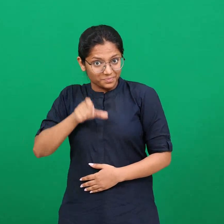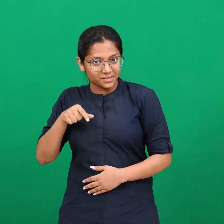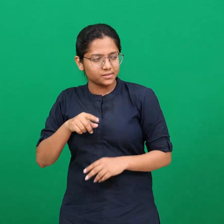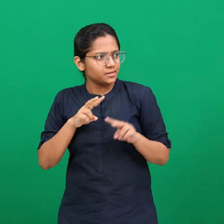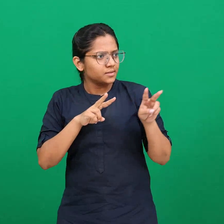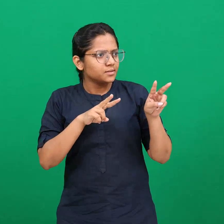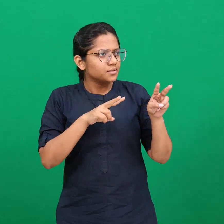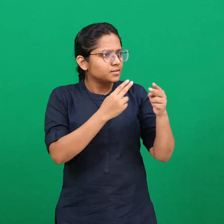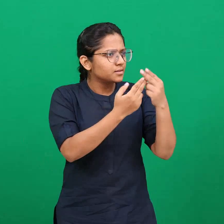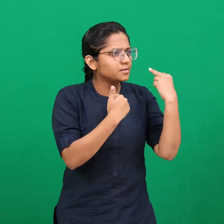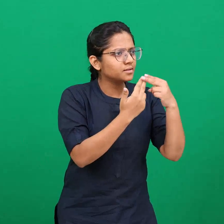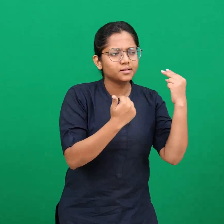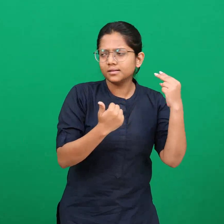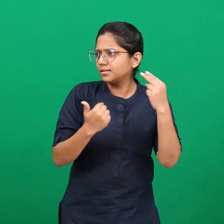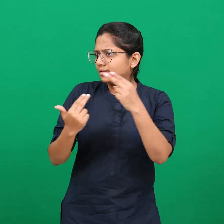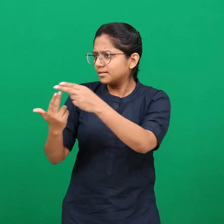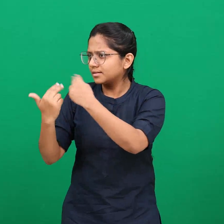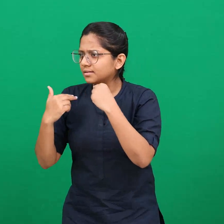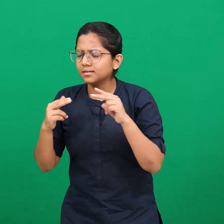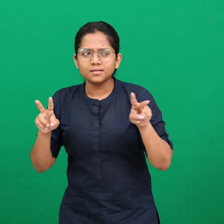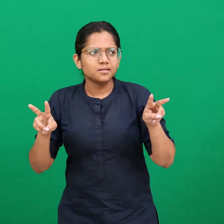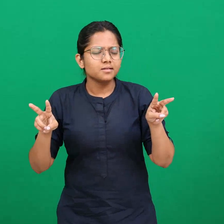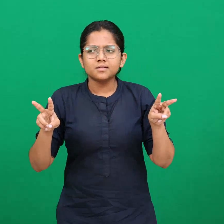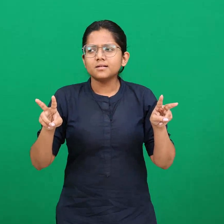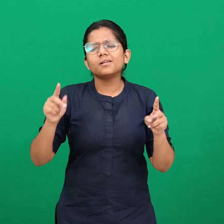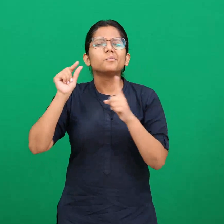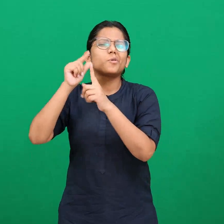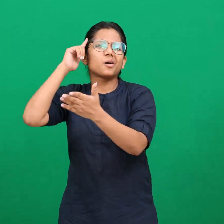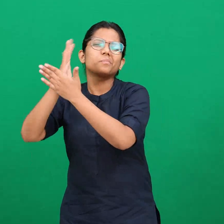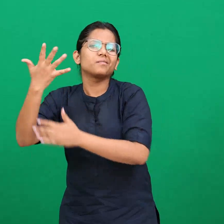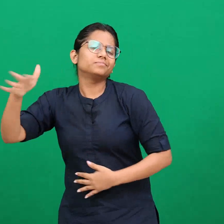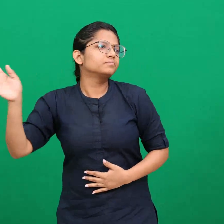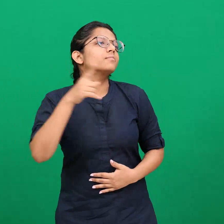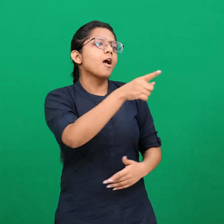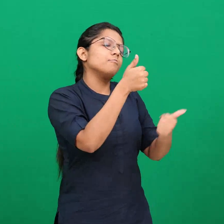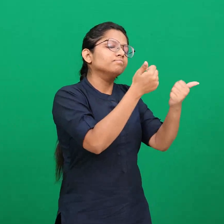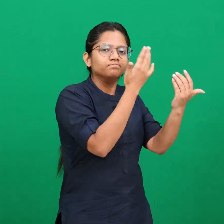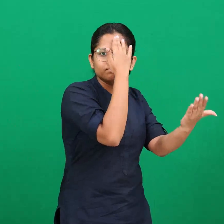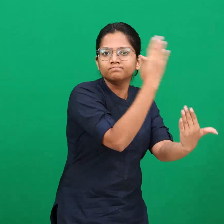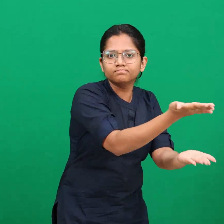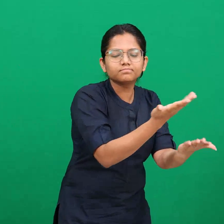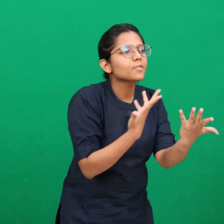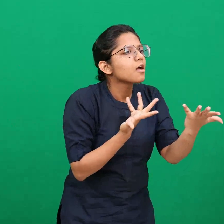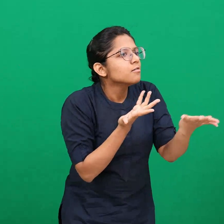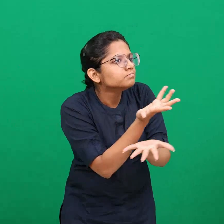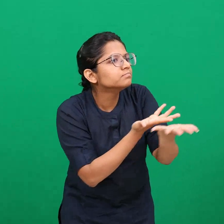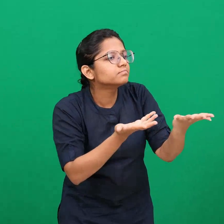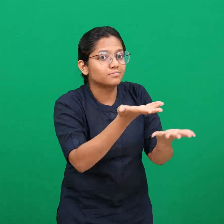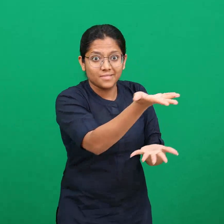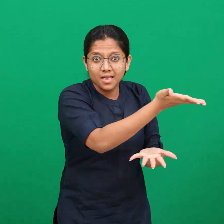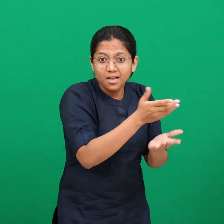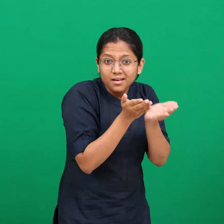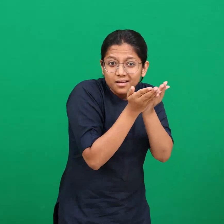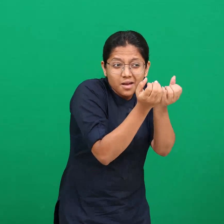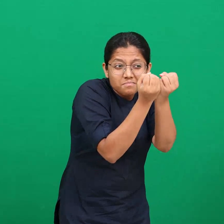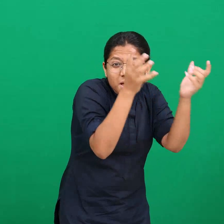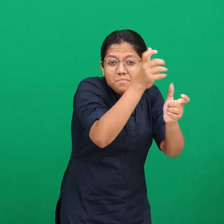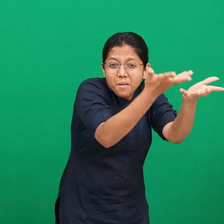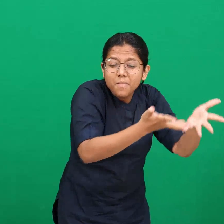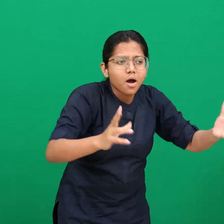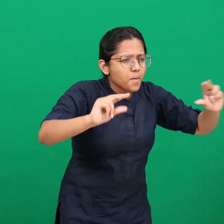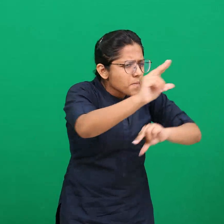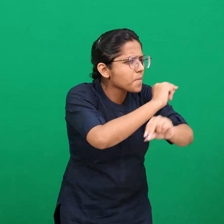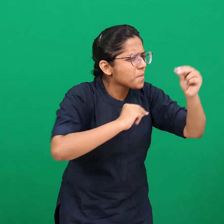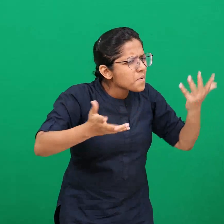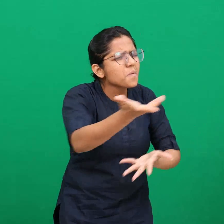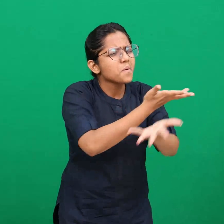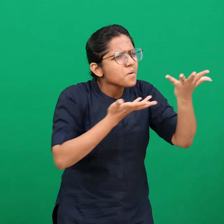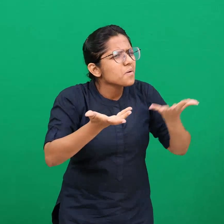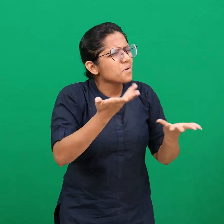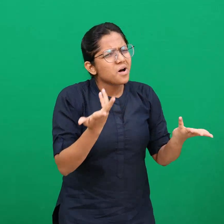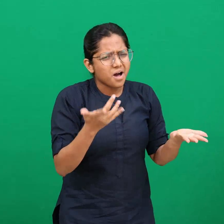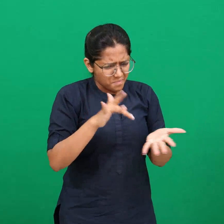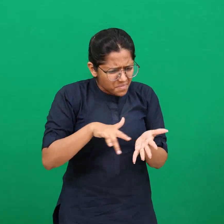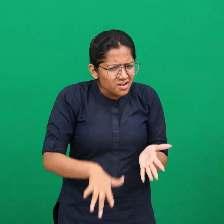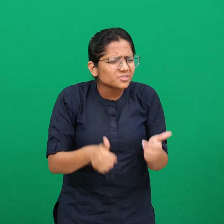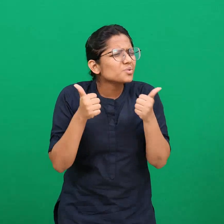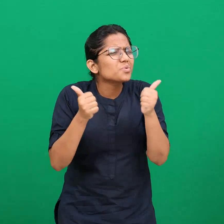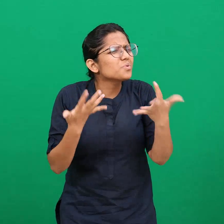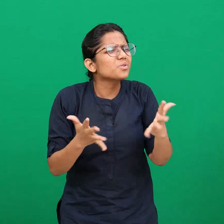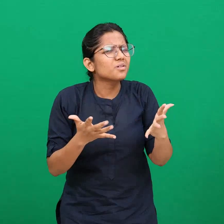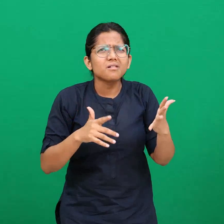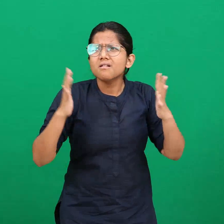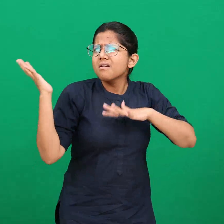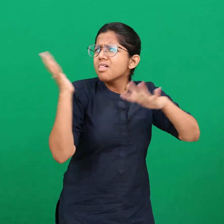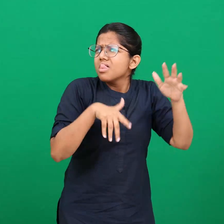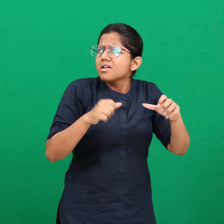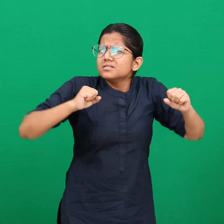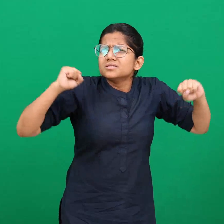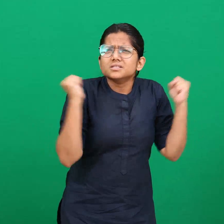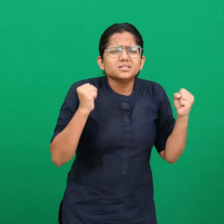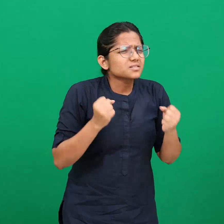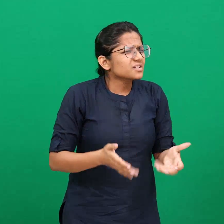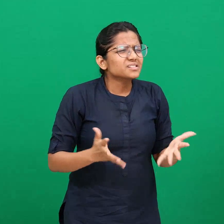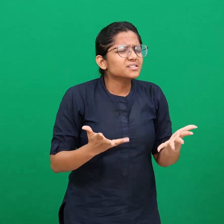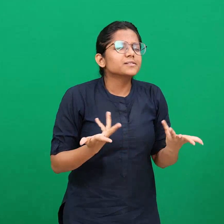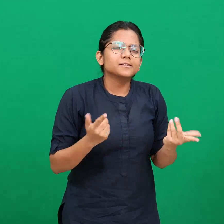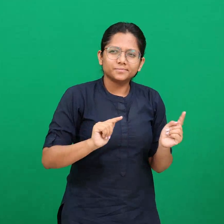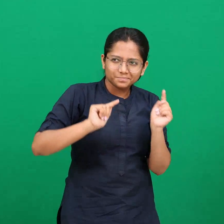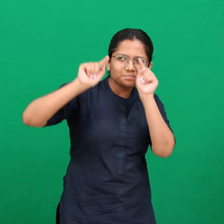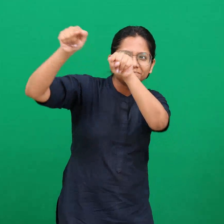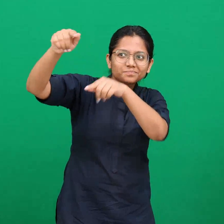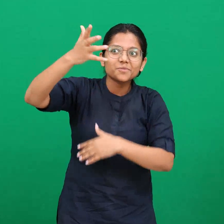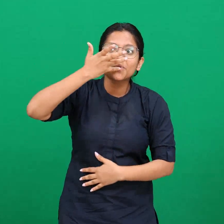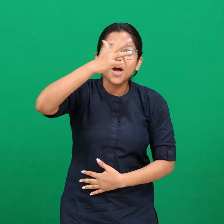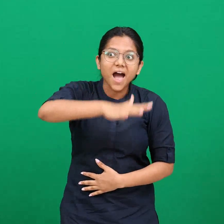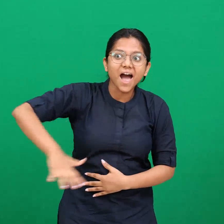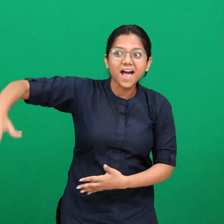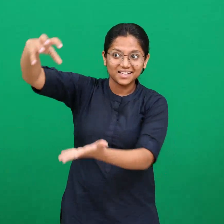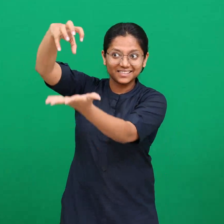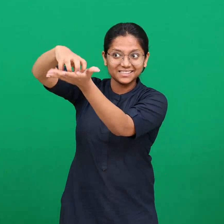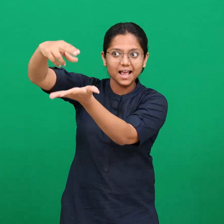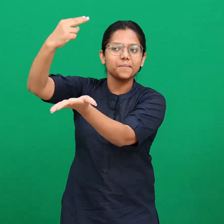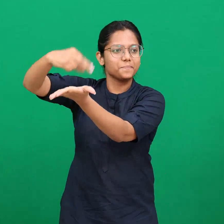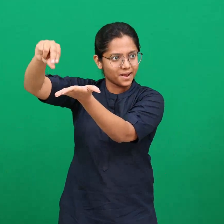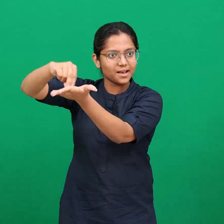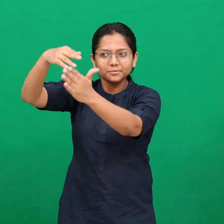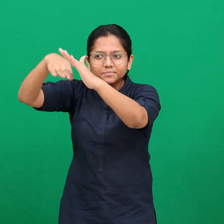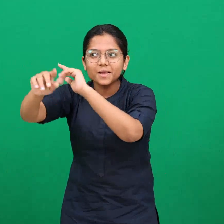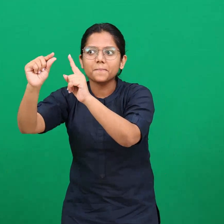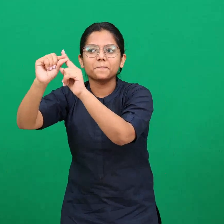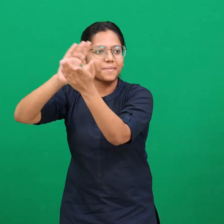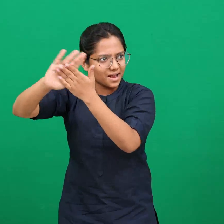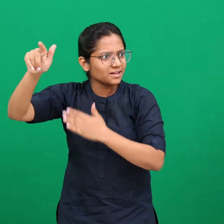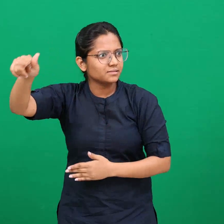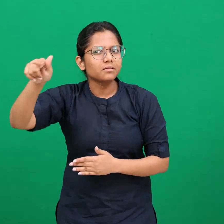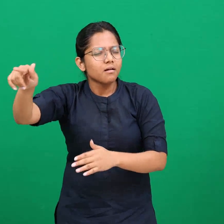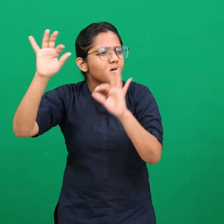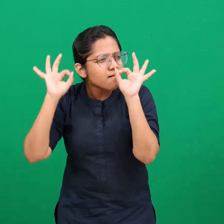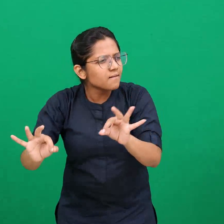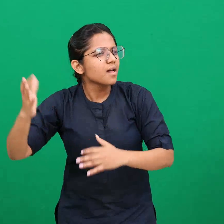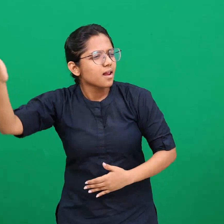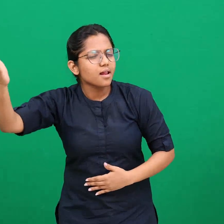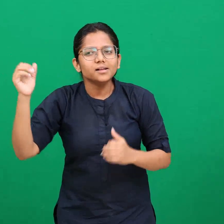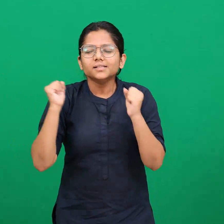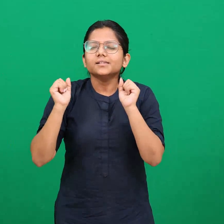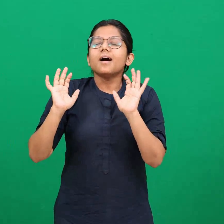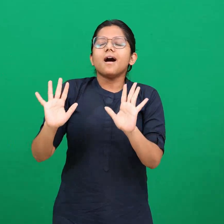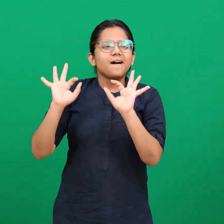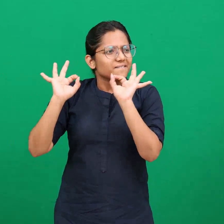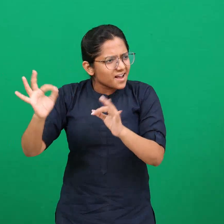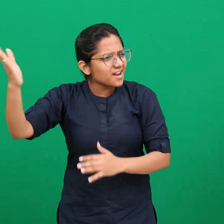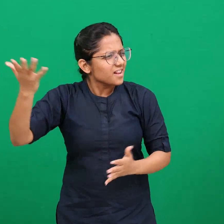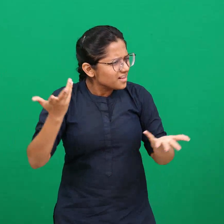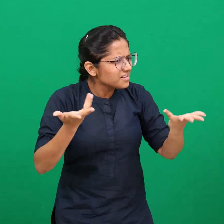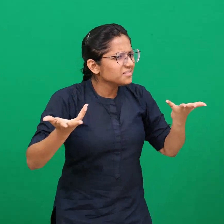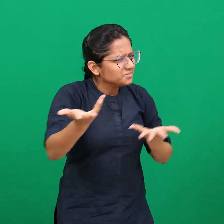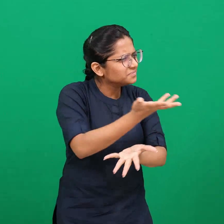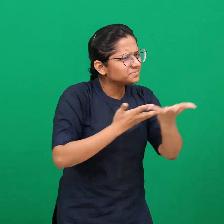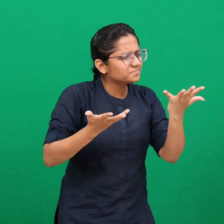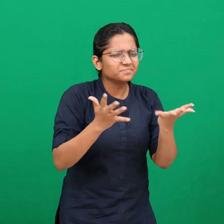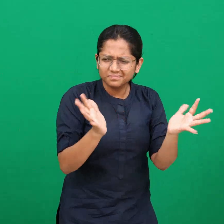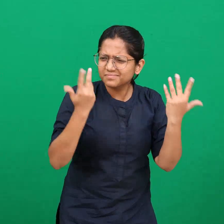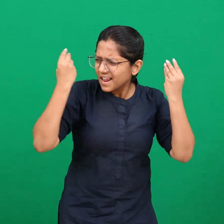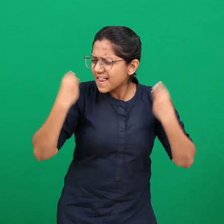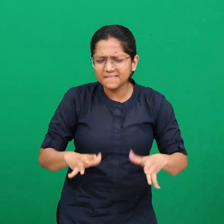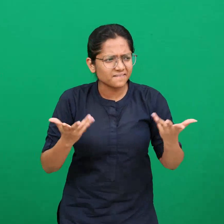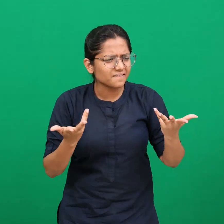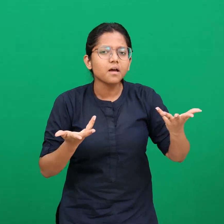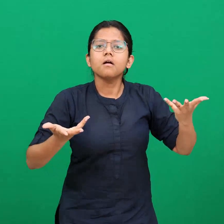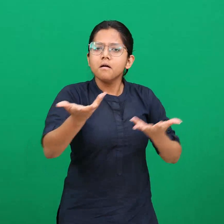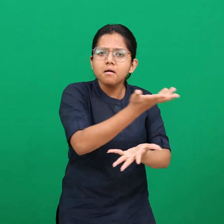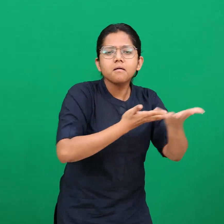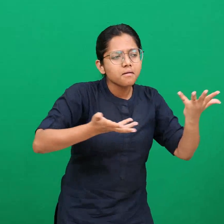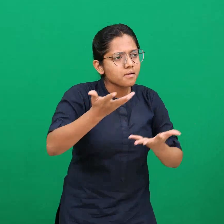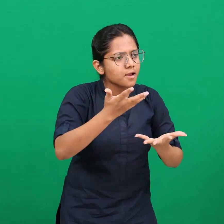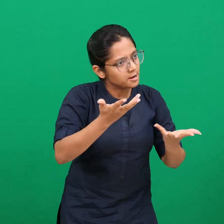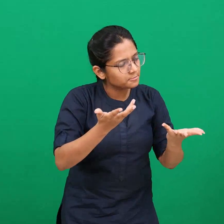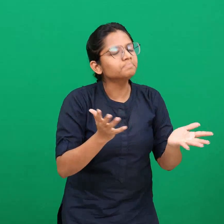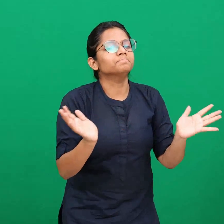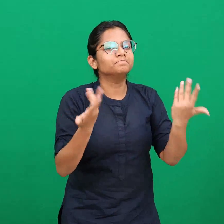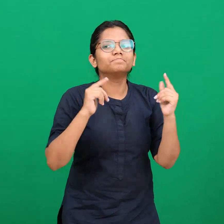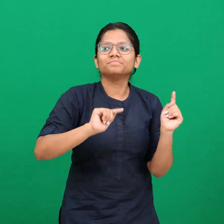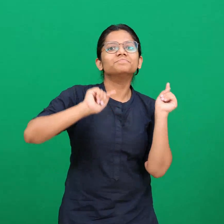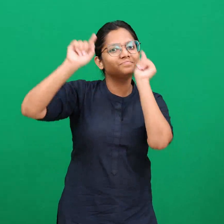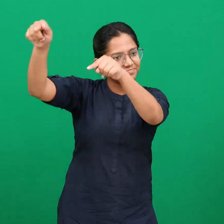Since the harbor was unsuitable to winter in, the majority decided to sail on, if somehow they could reach Phoenix to winter there.